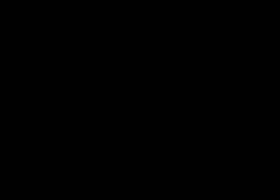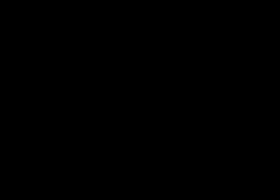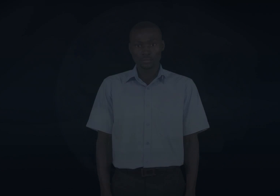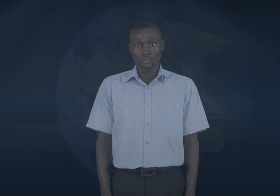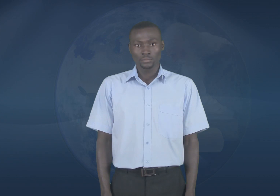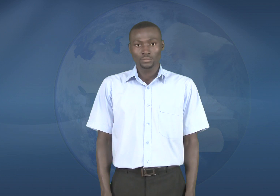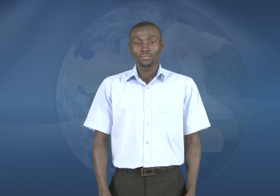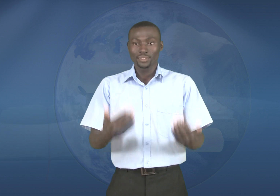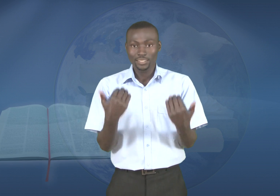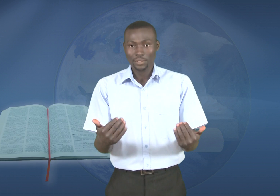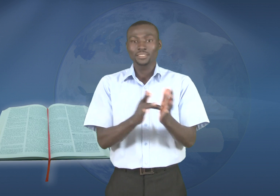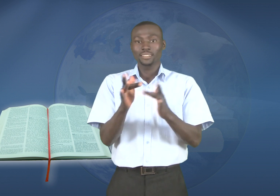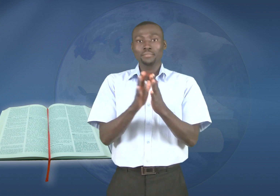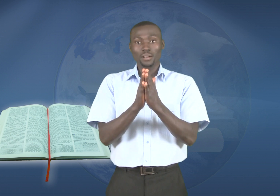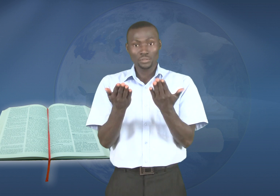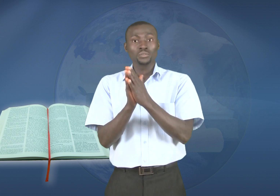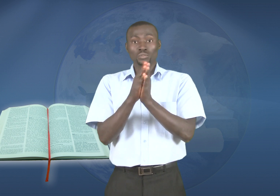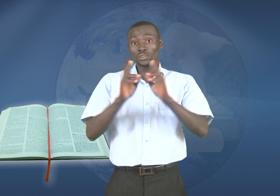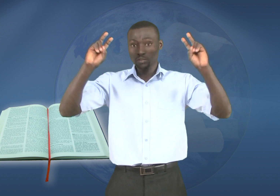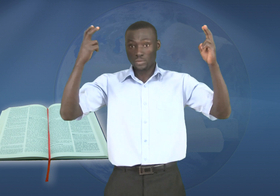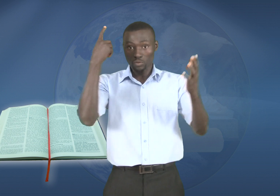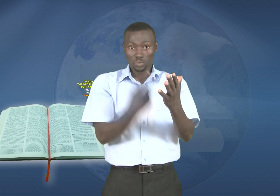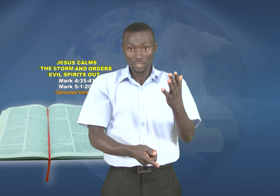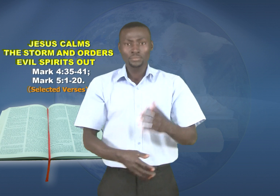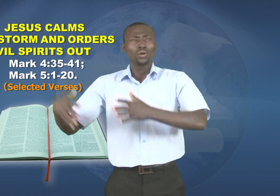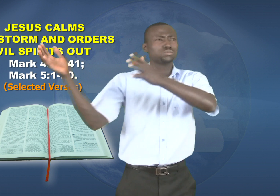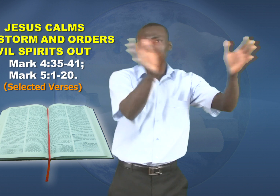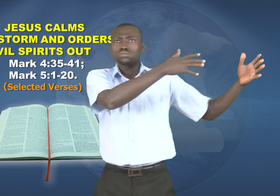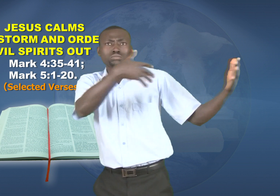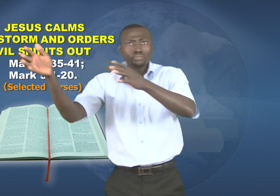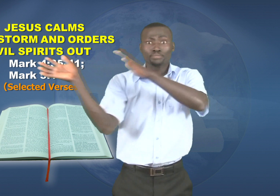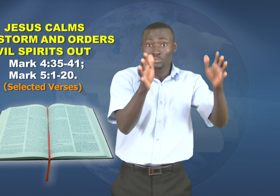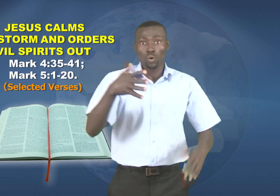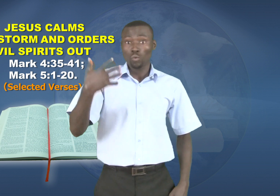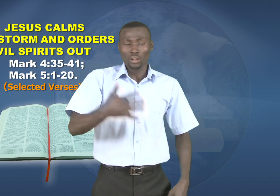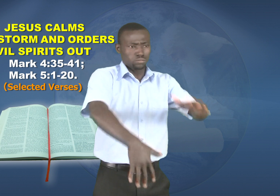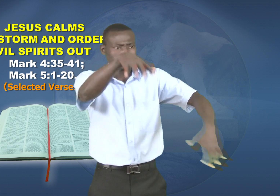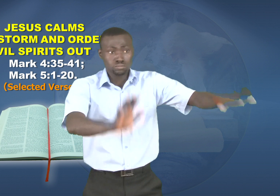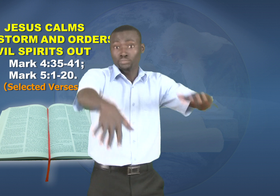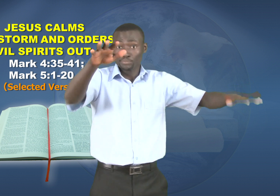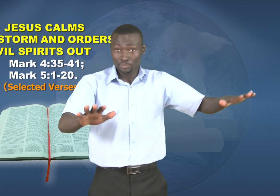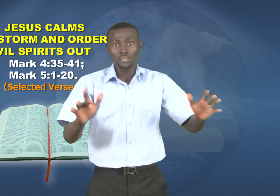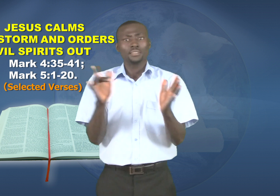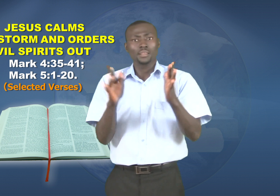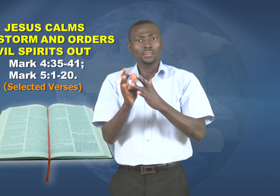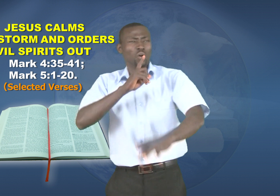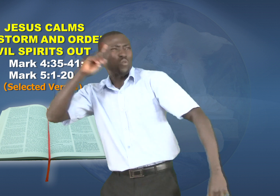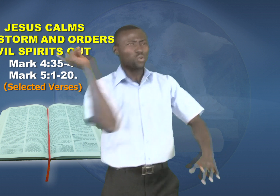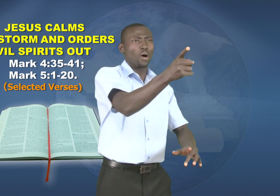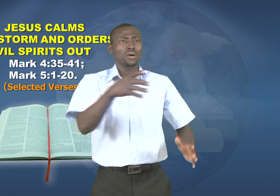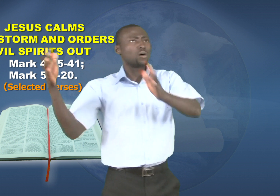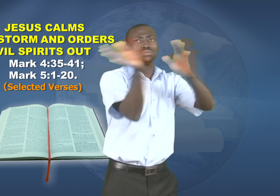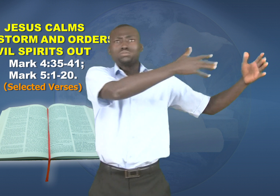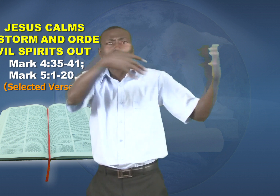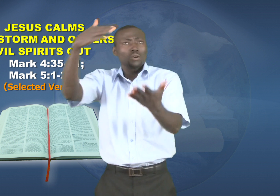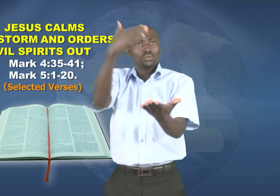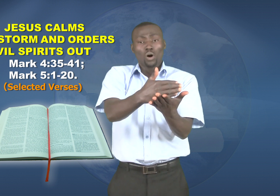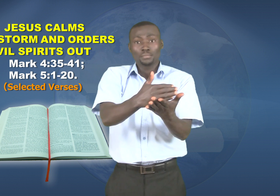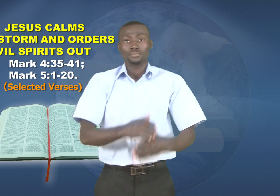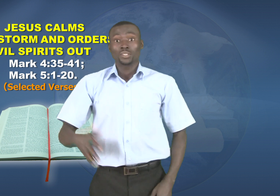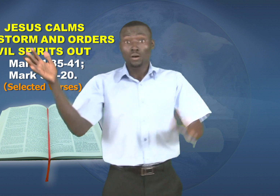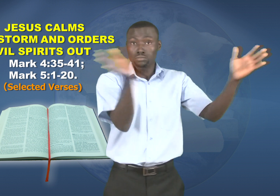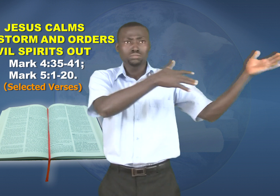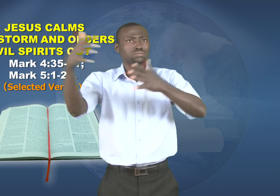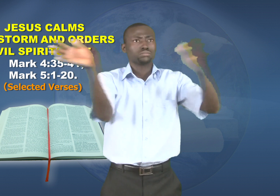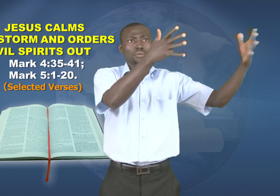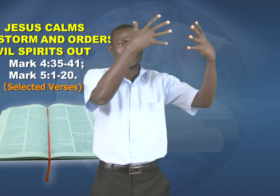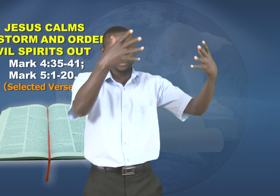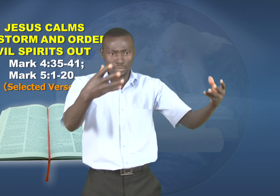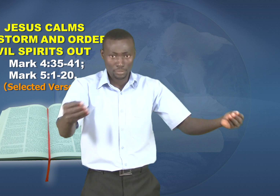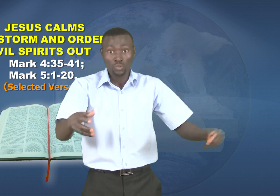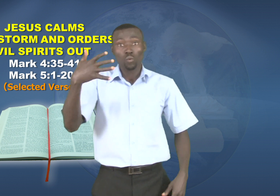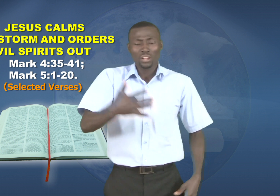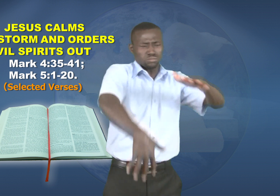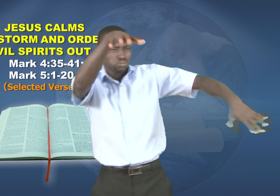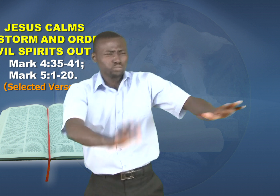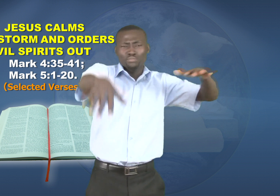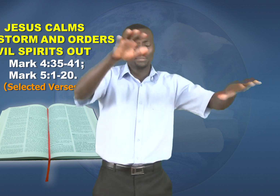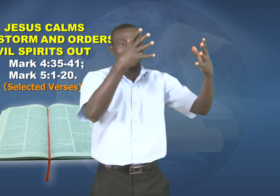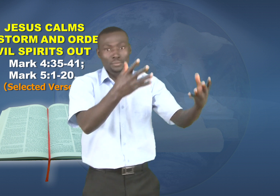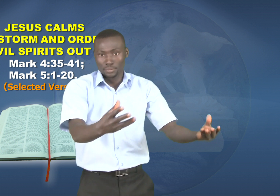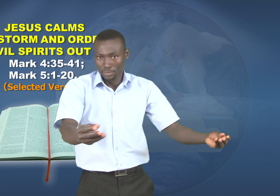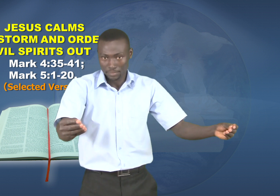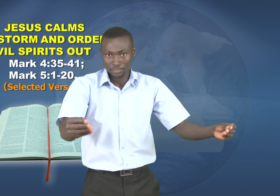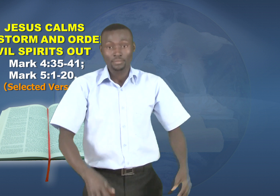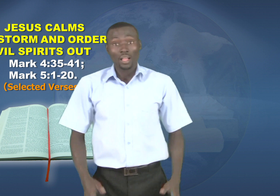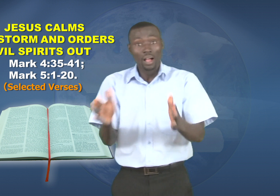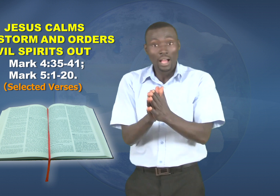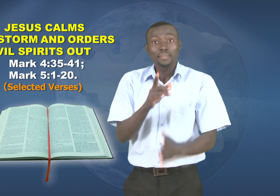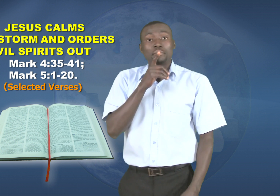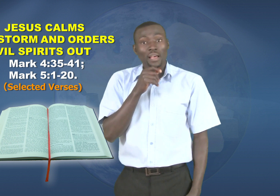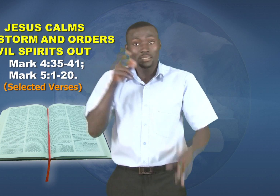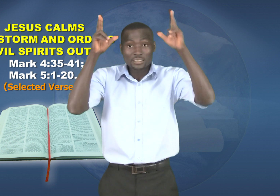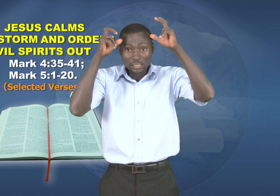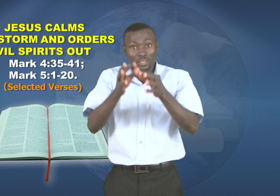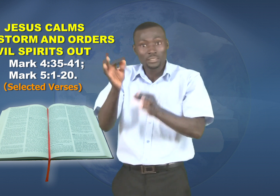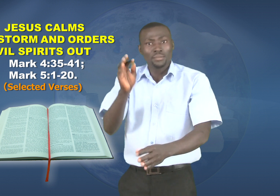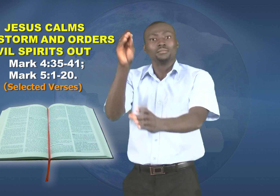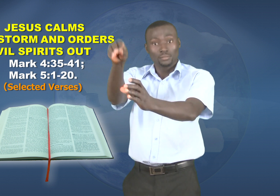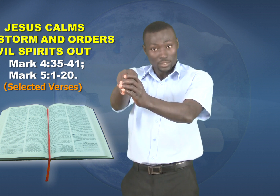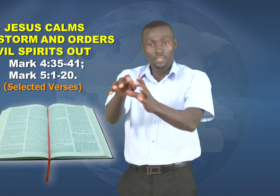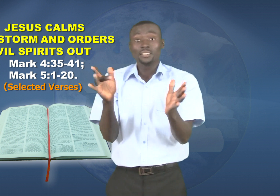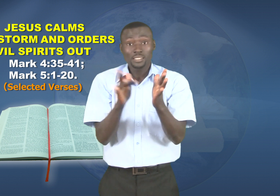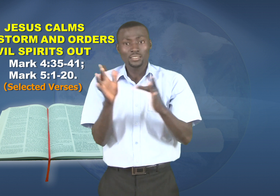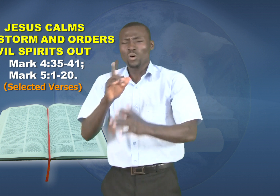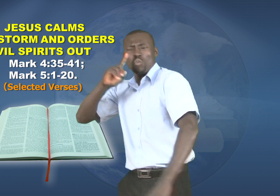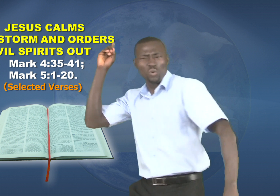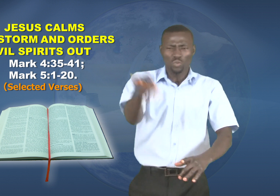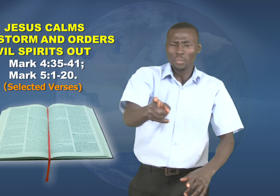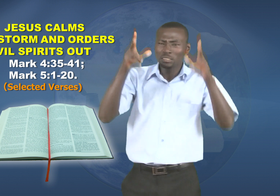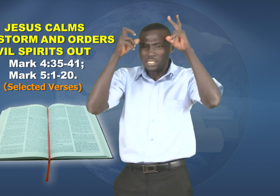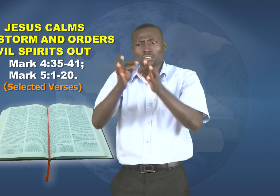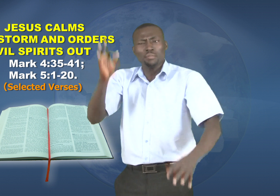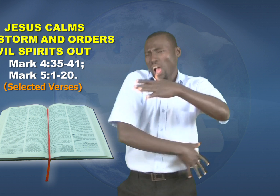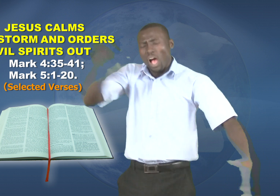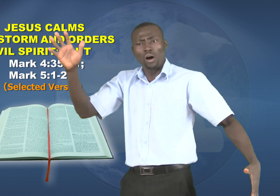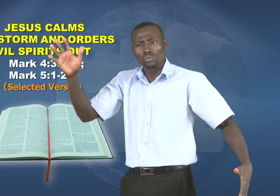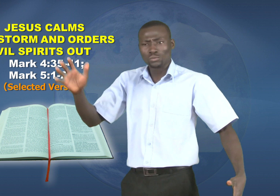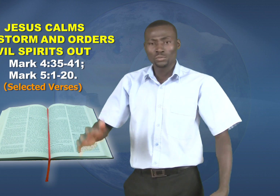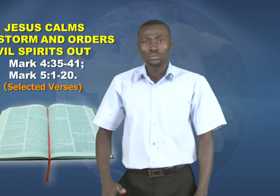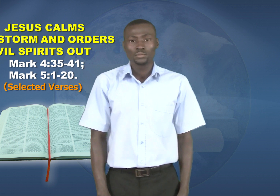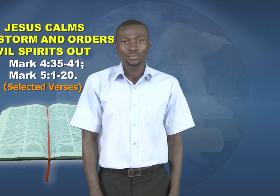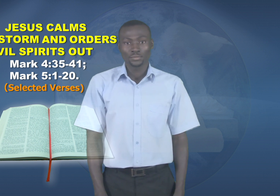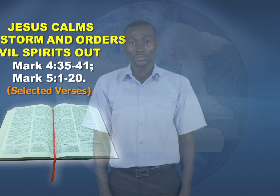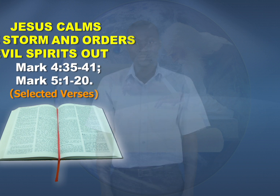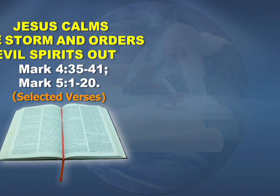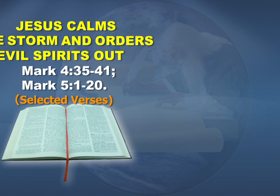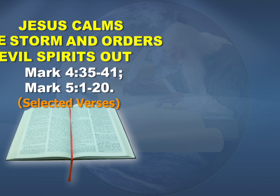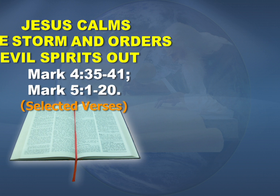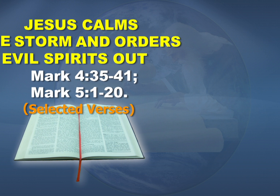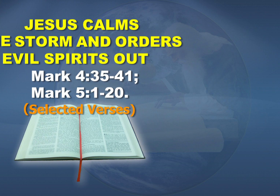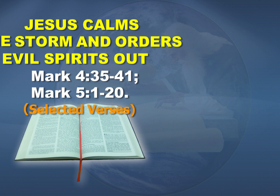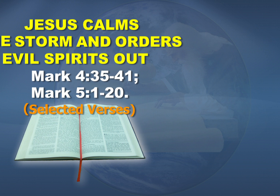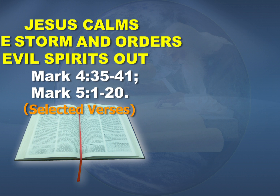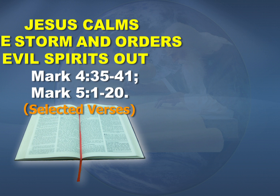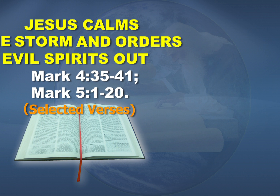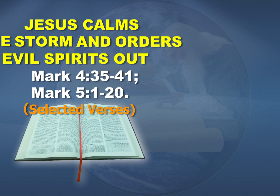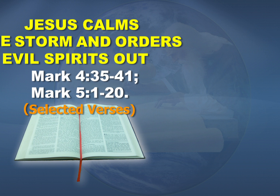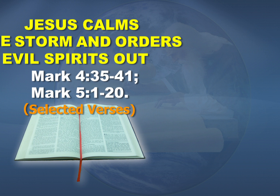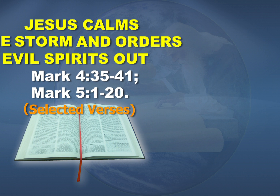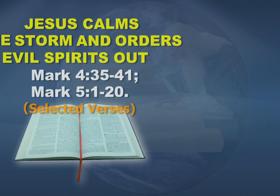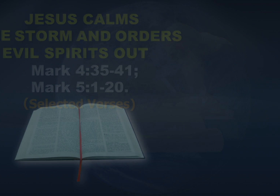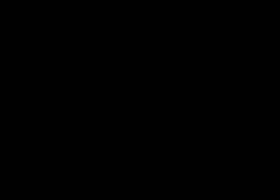Jesus calms the storm and orders bad spirits out